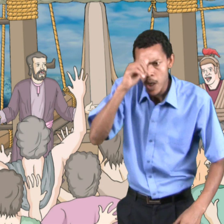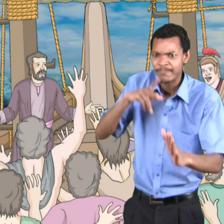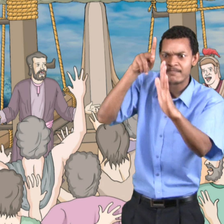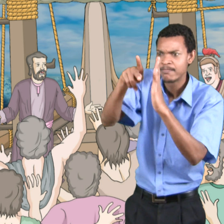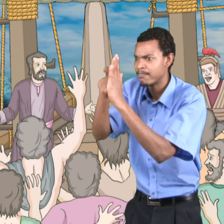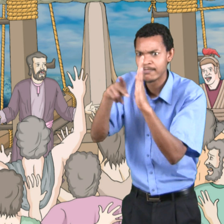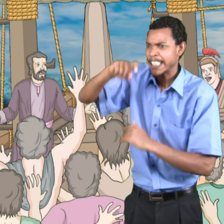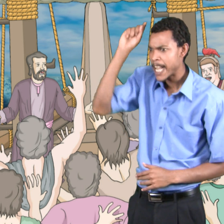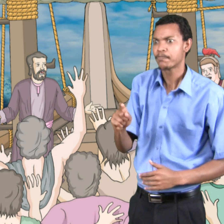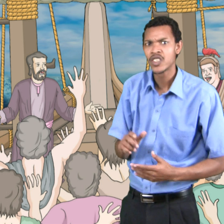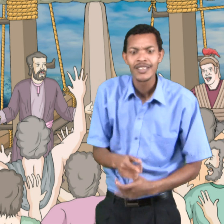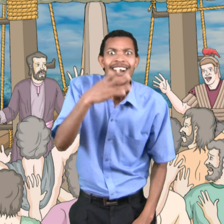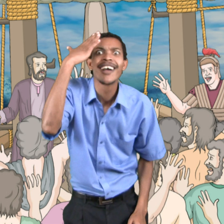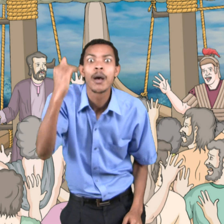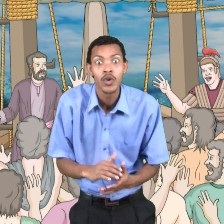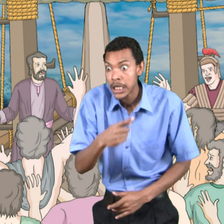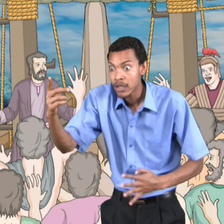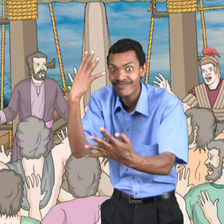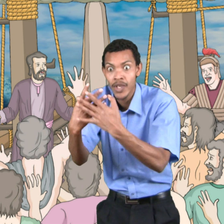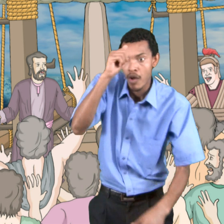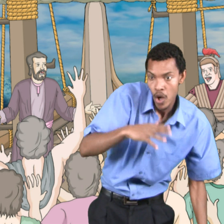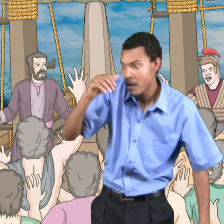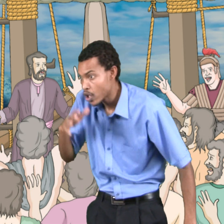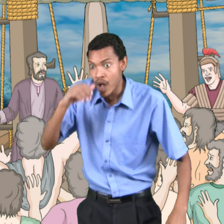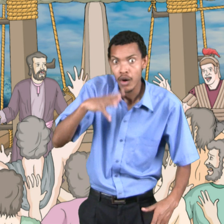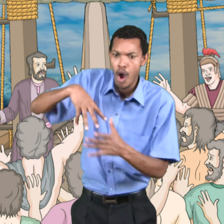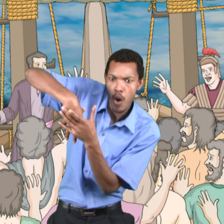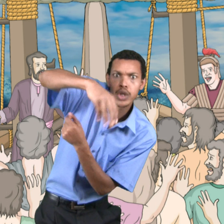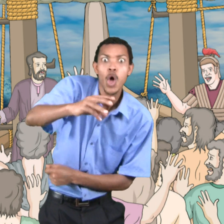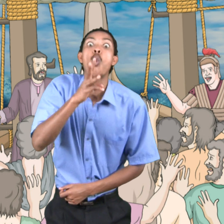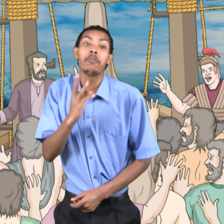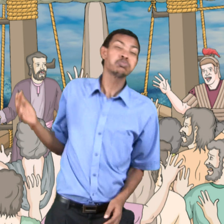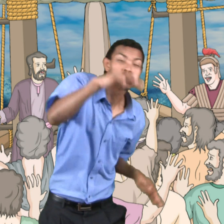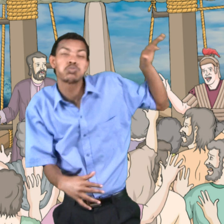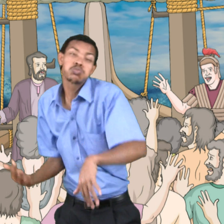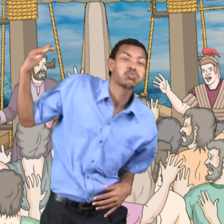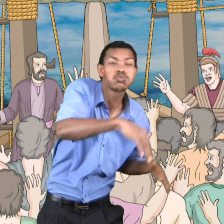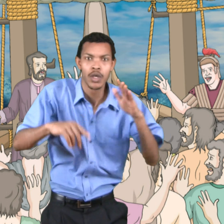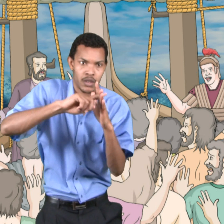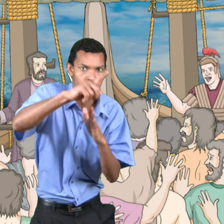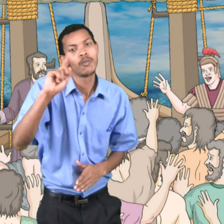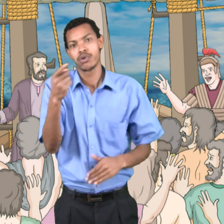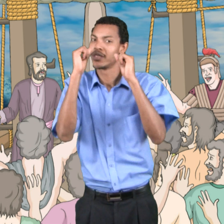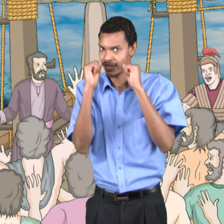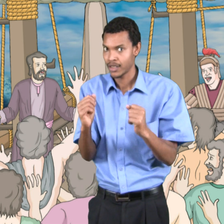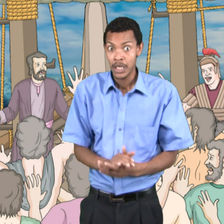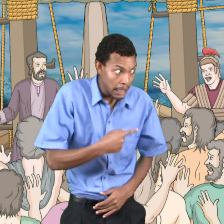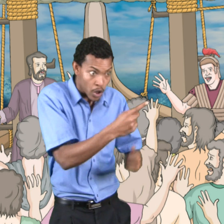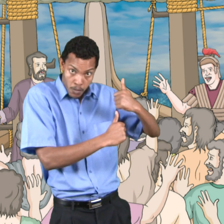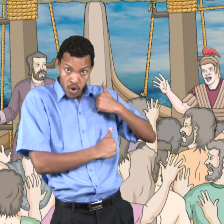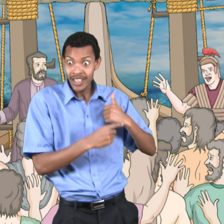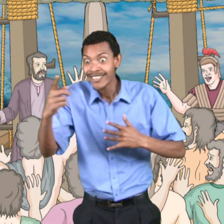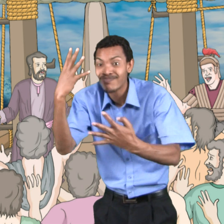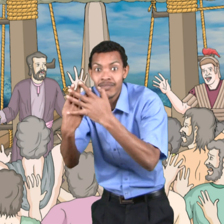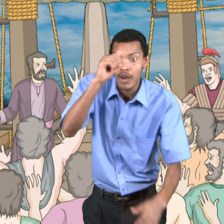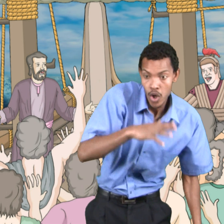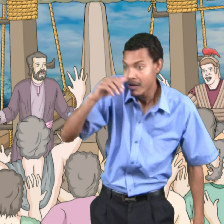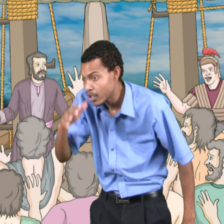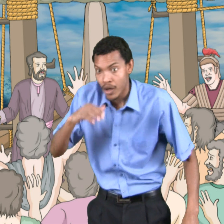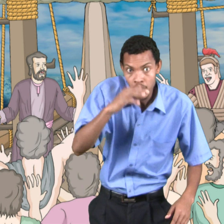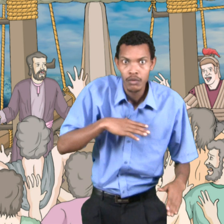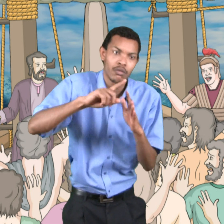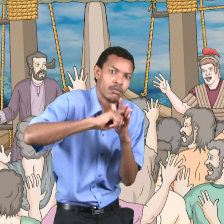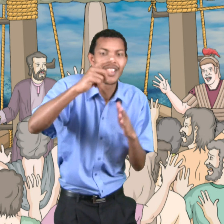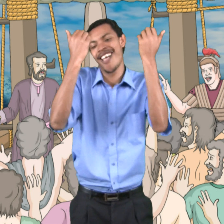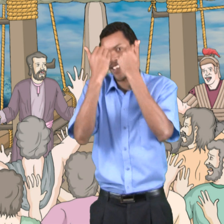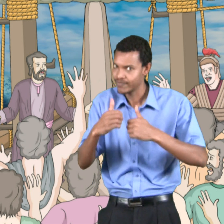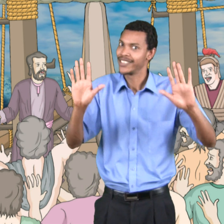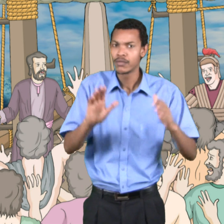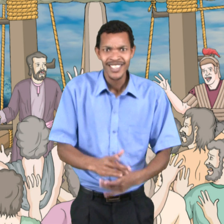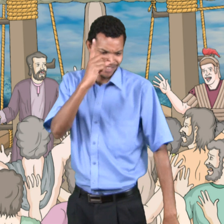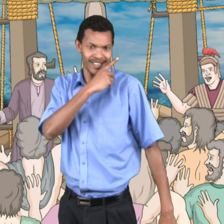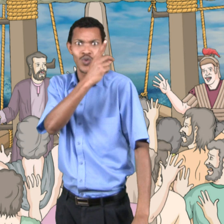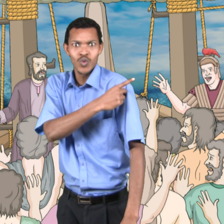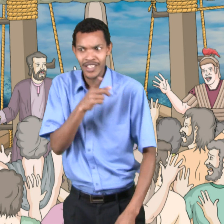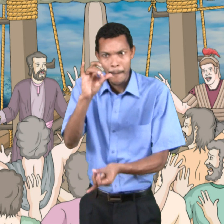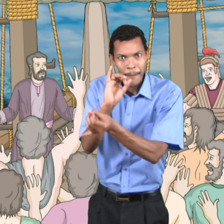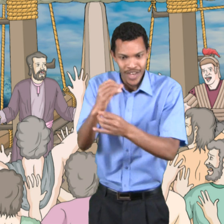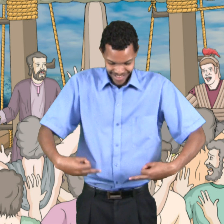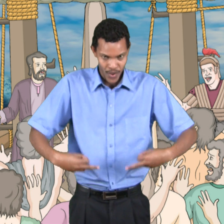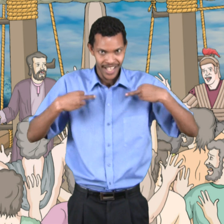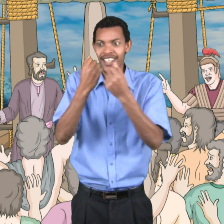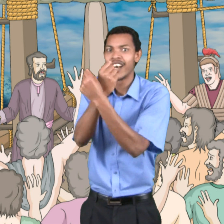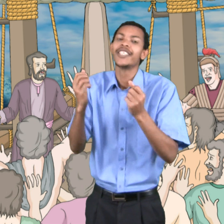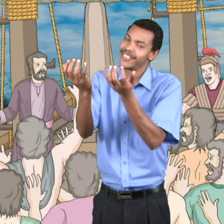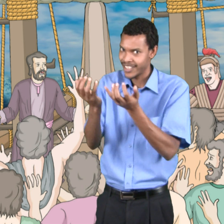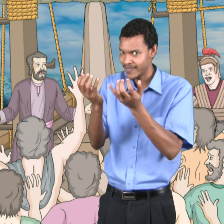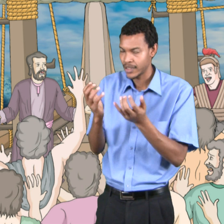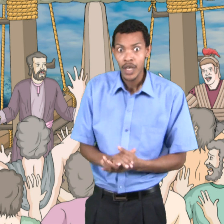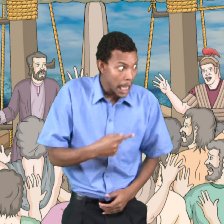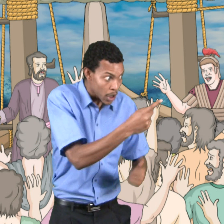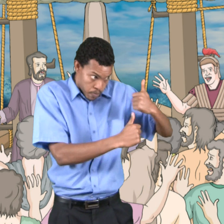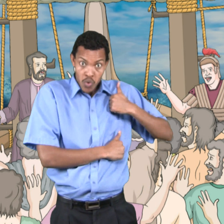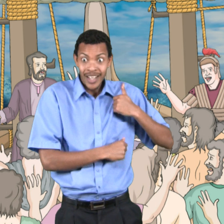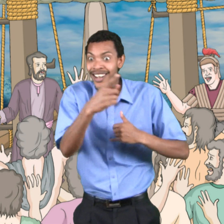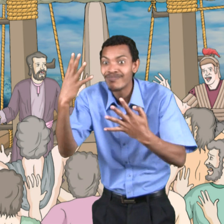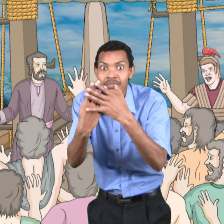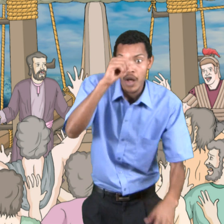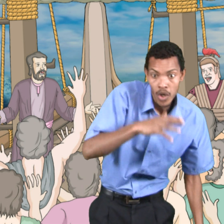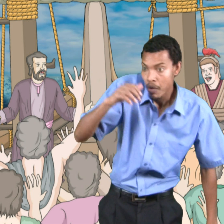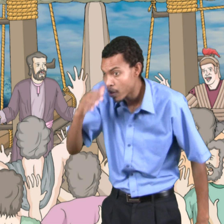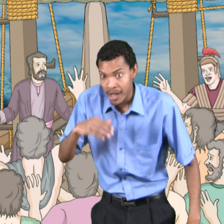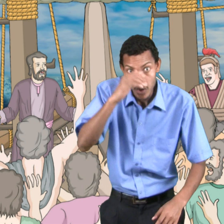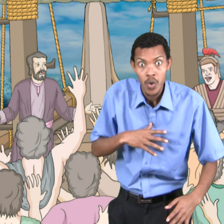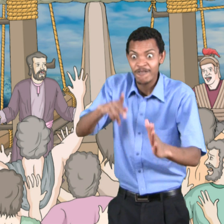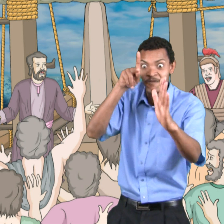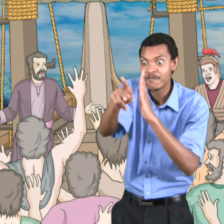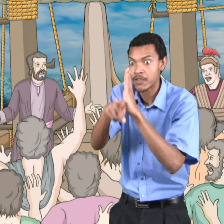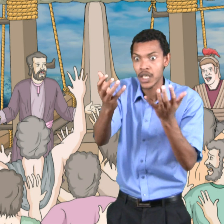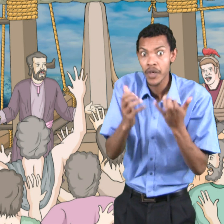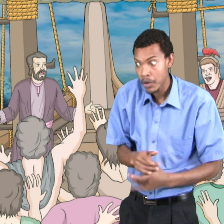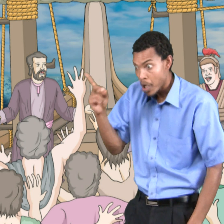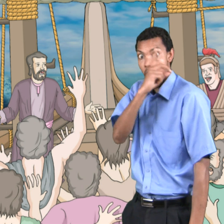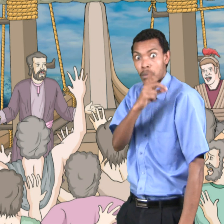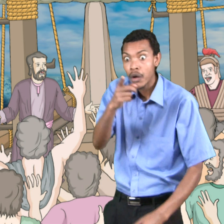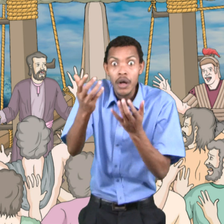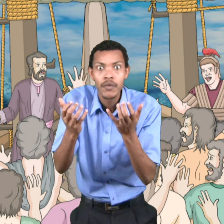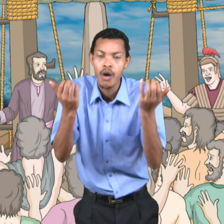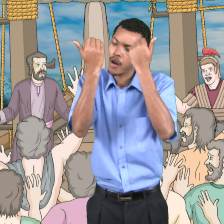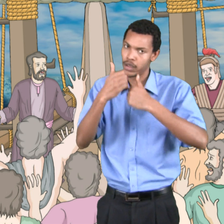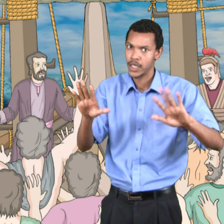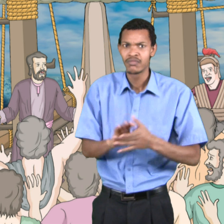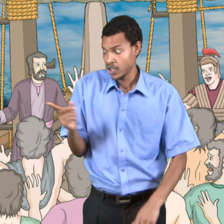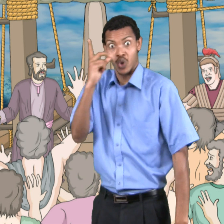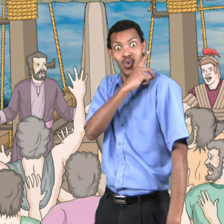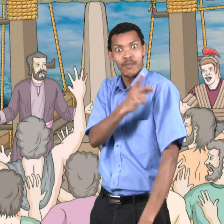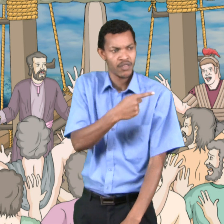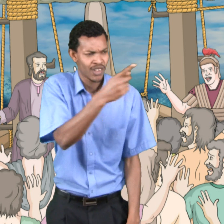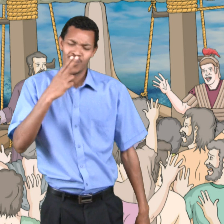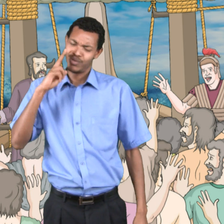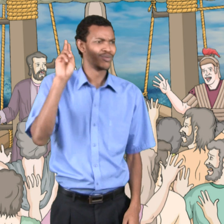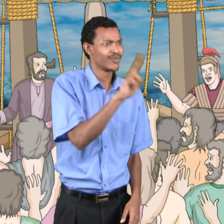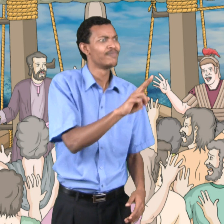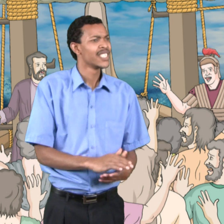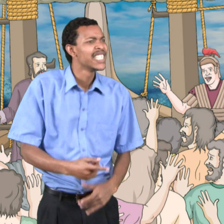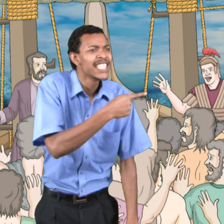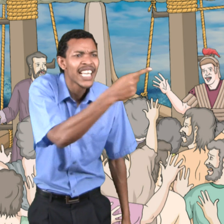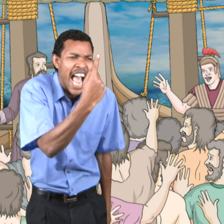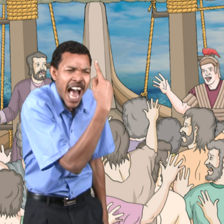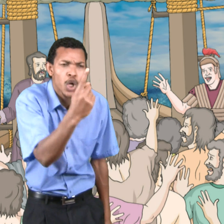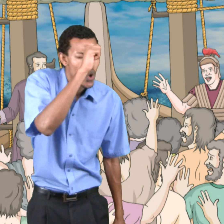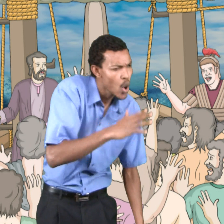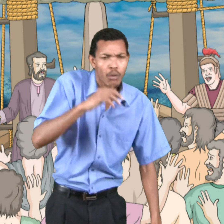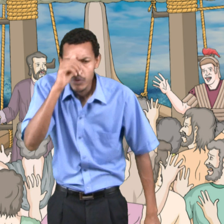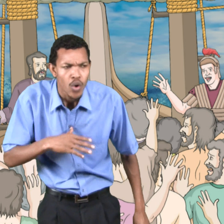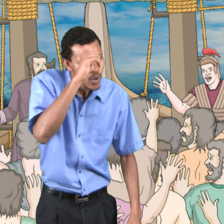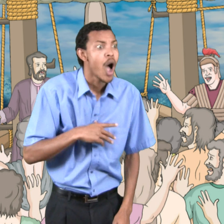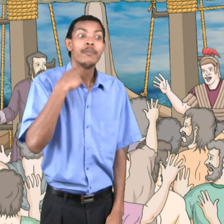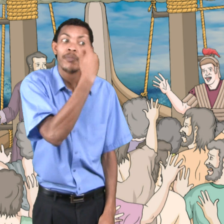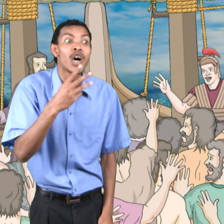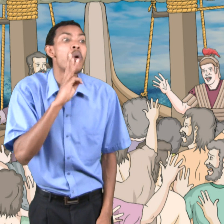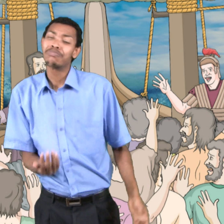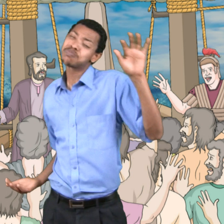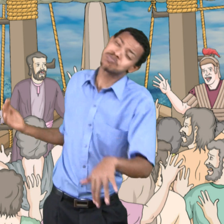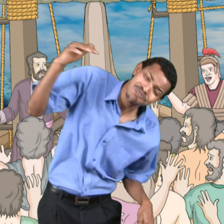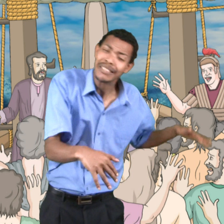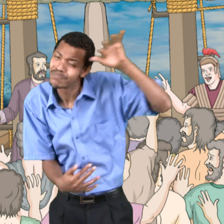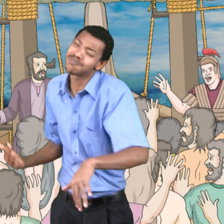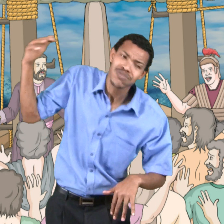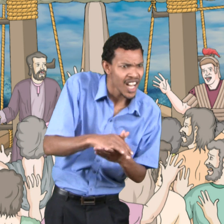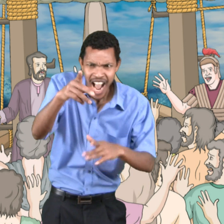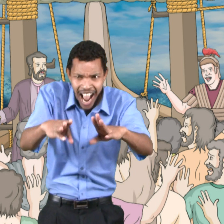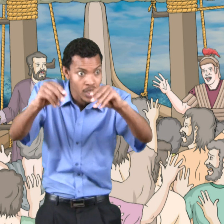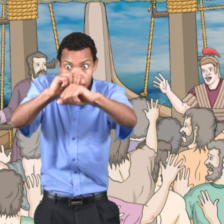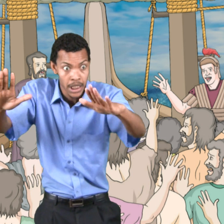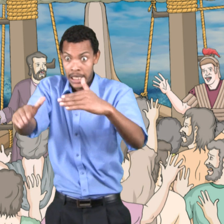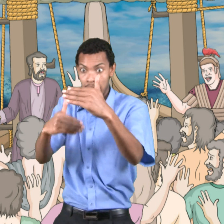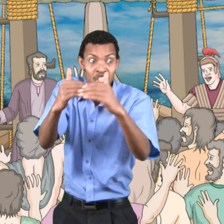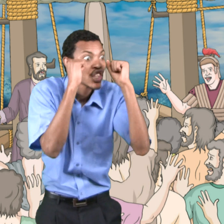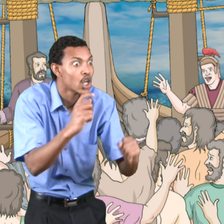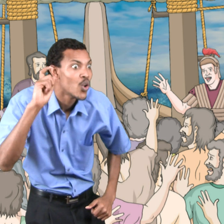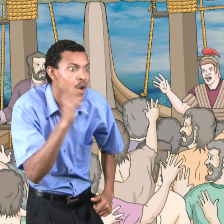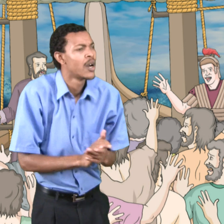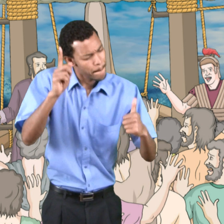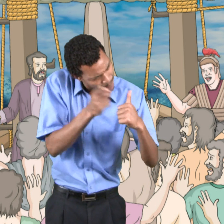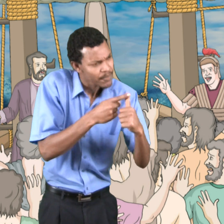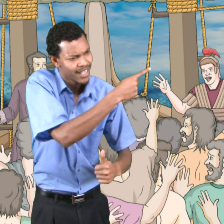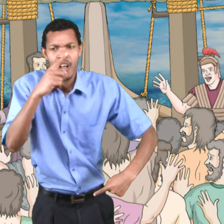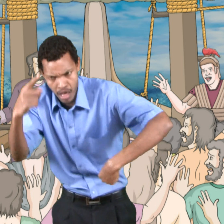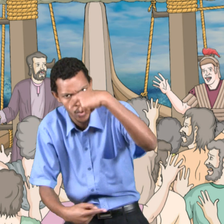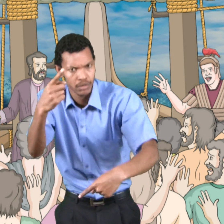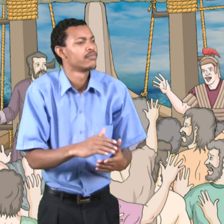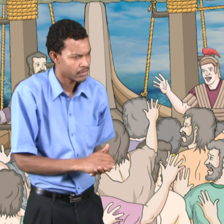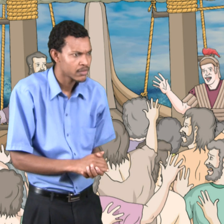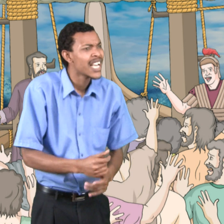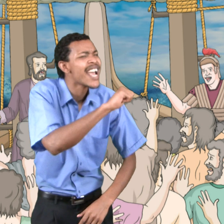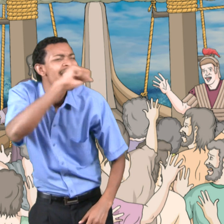But the vessel struck a sandbar and ran aground. The bow stuck fast and would not move, and the stern was being broken up by the pounding of the waves.